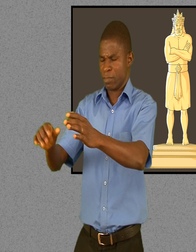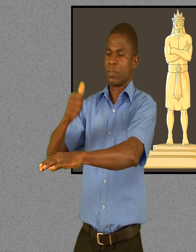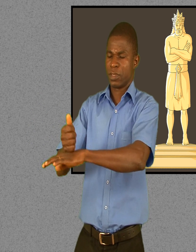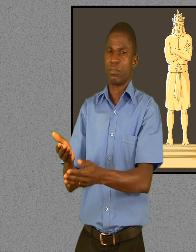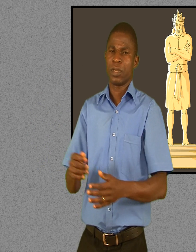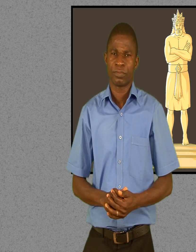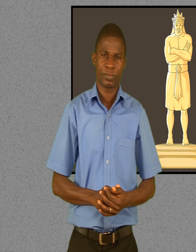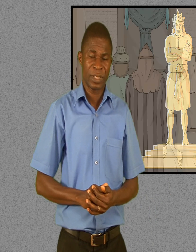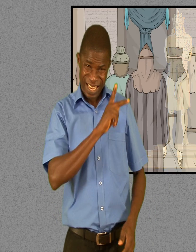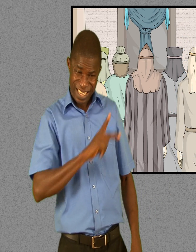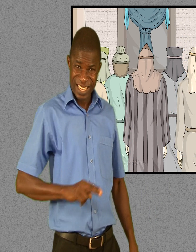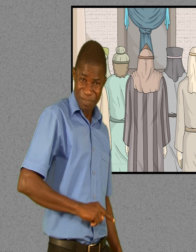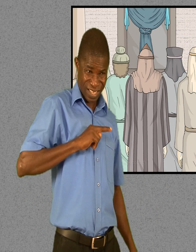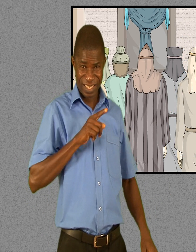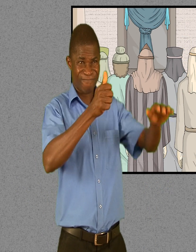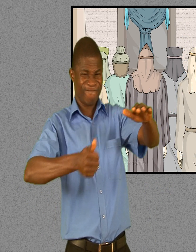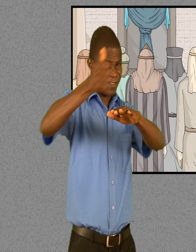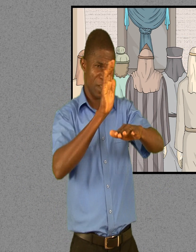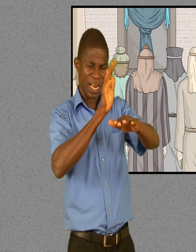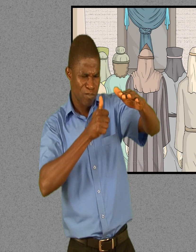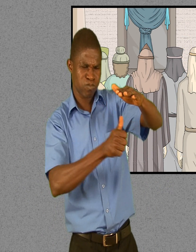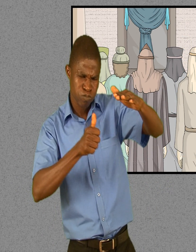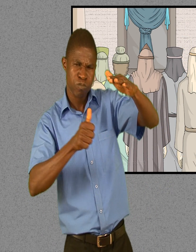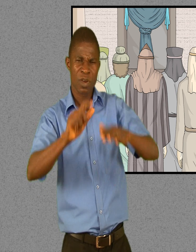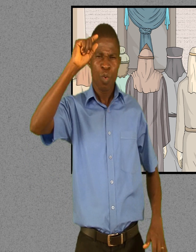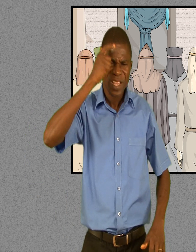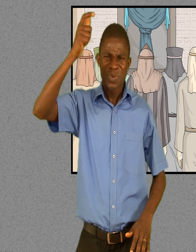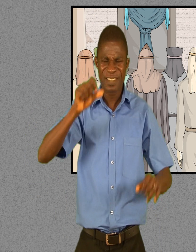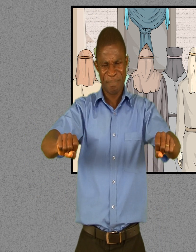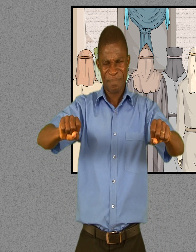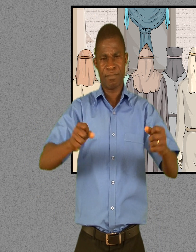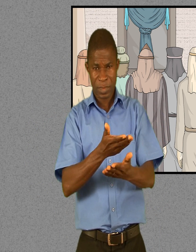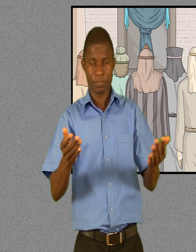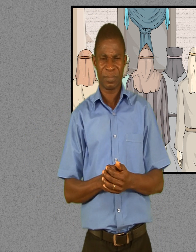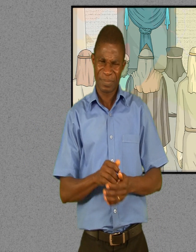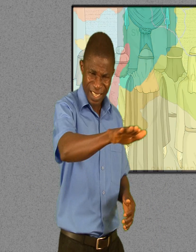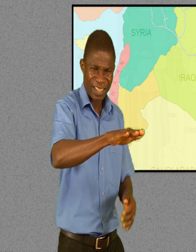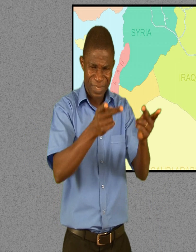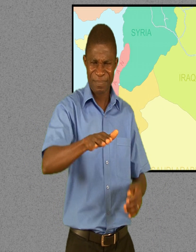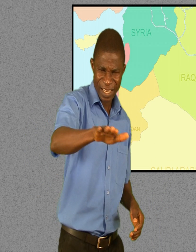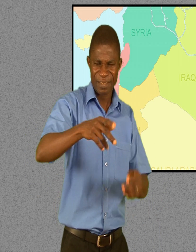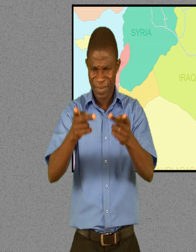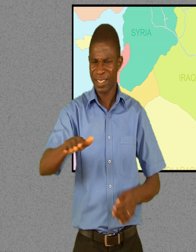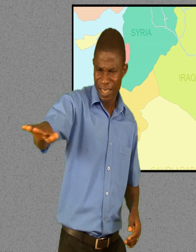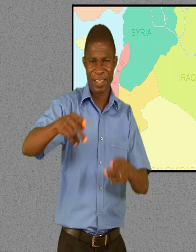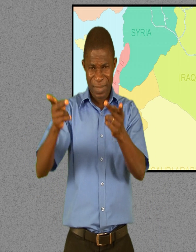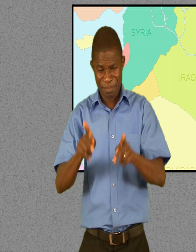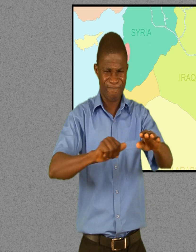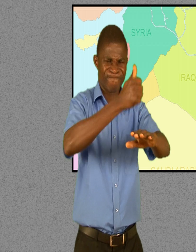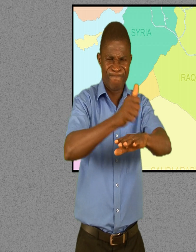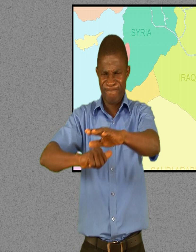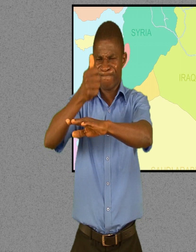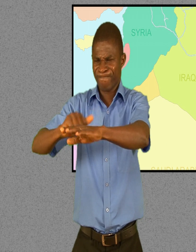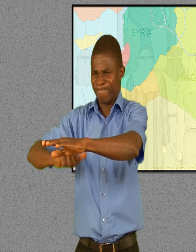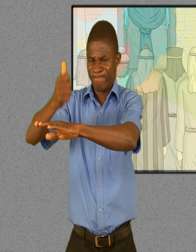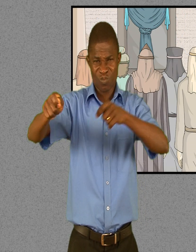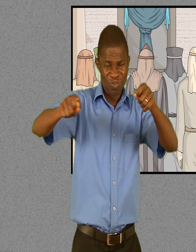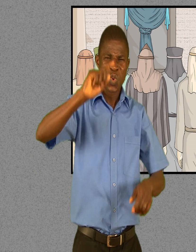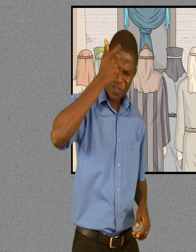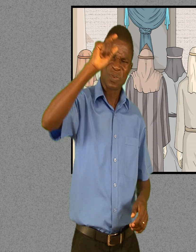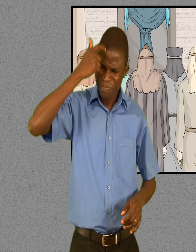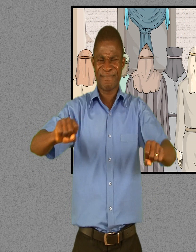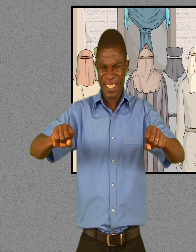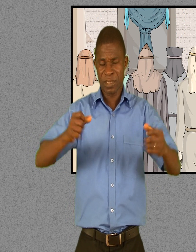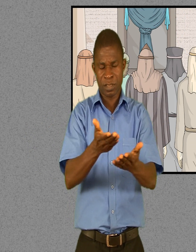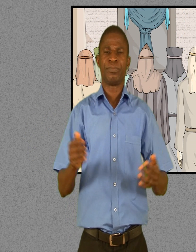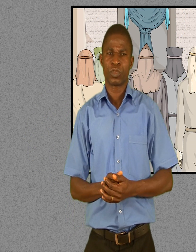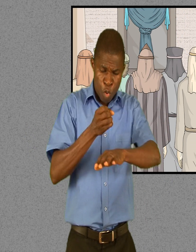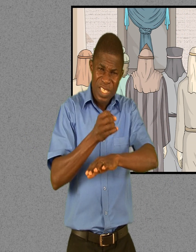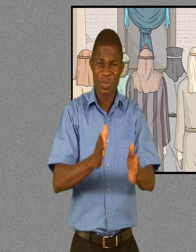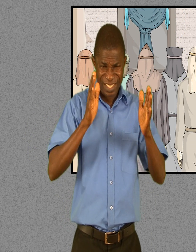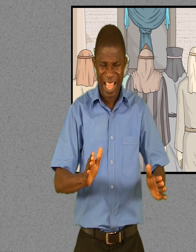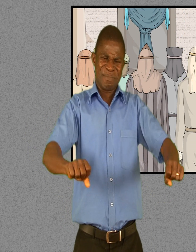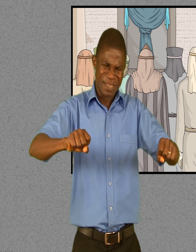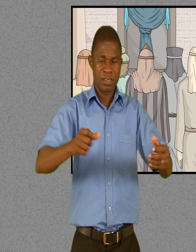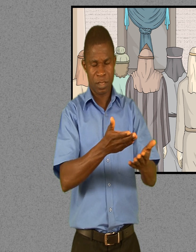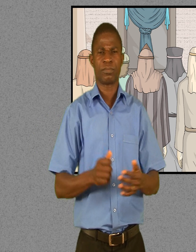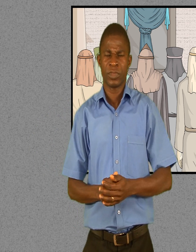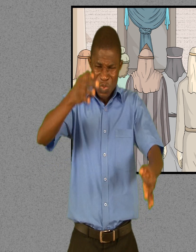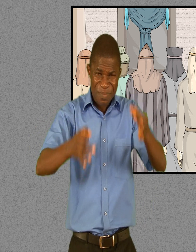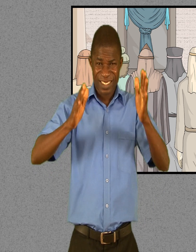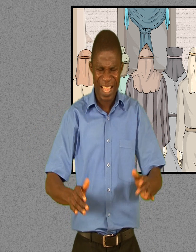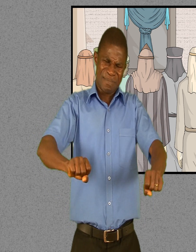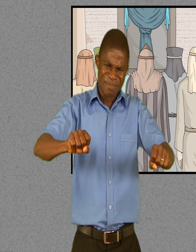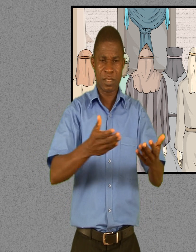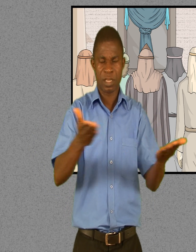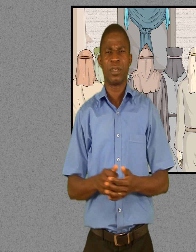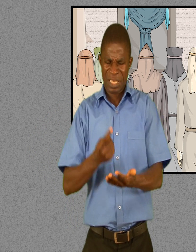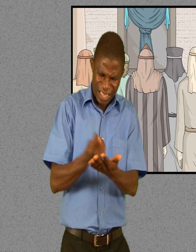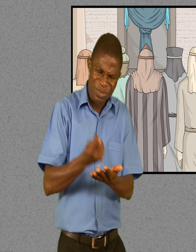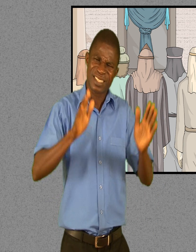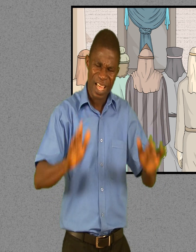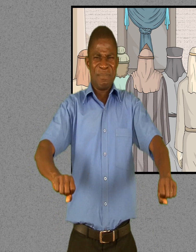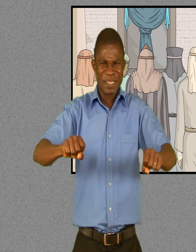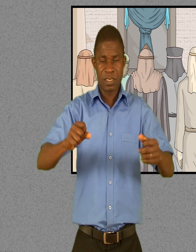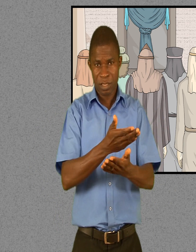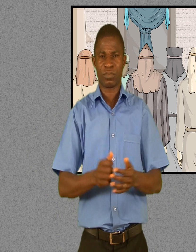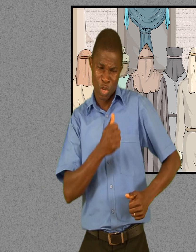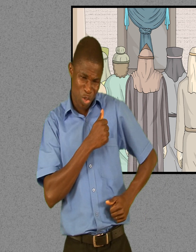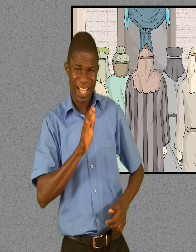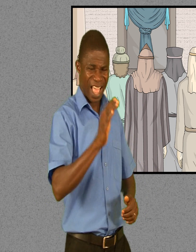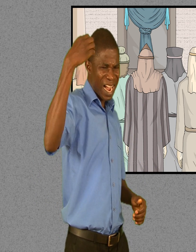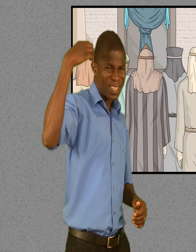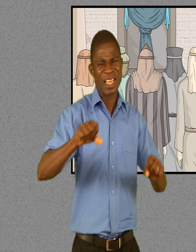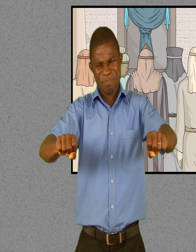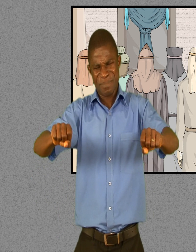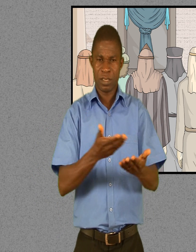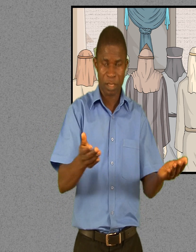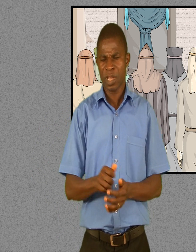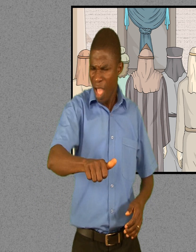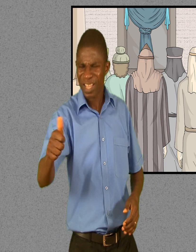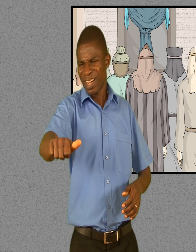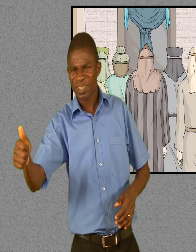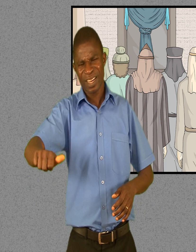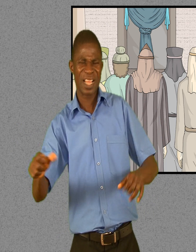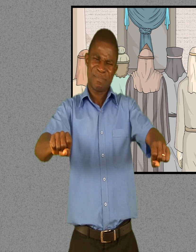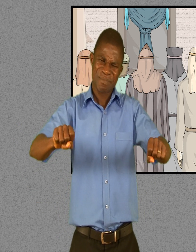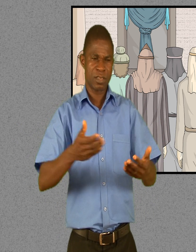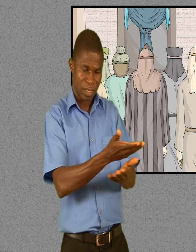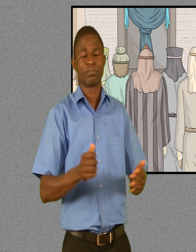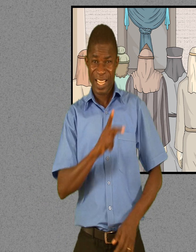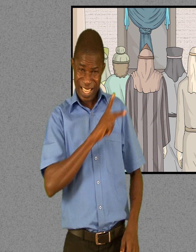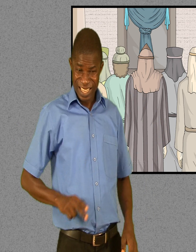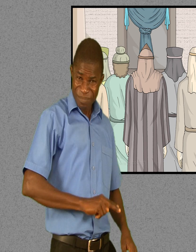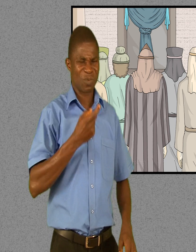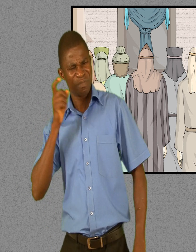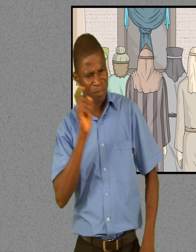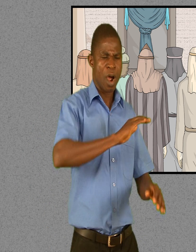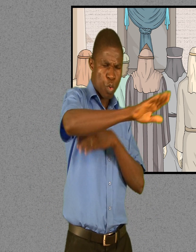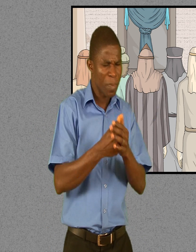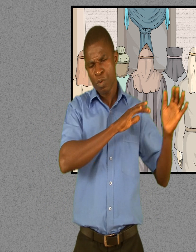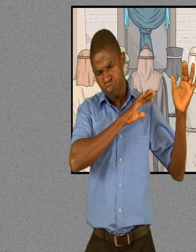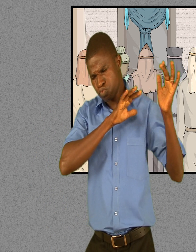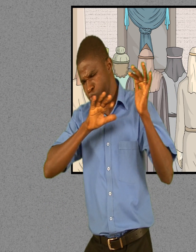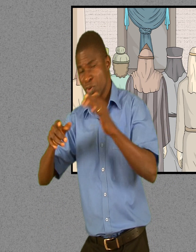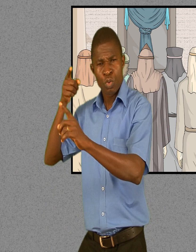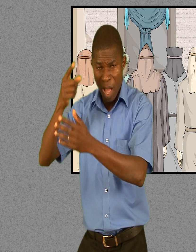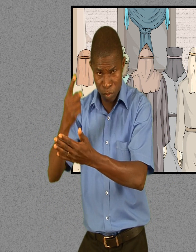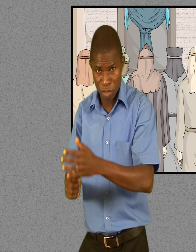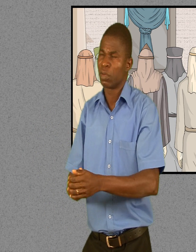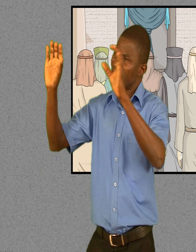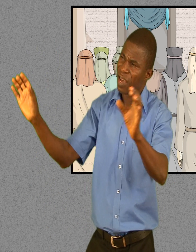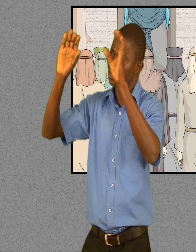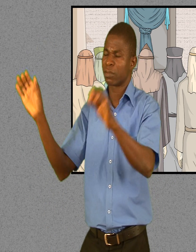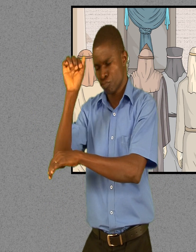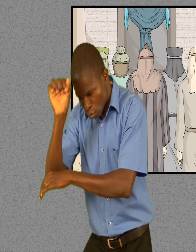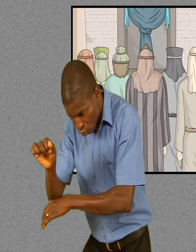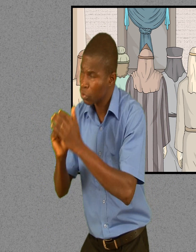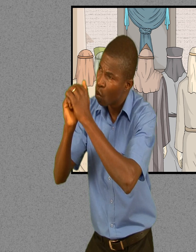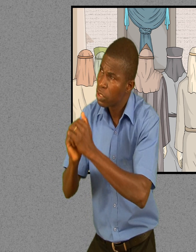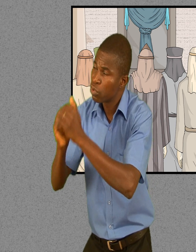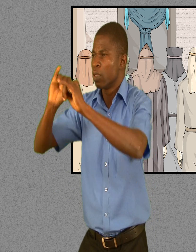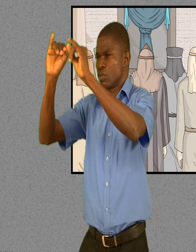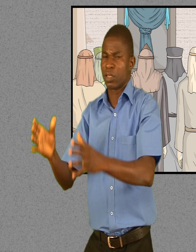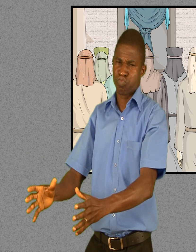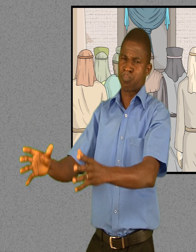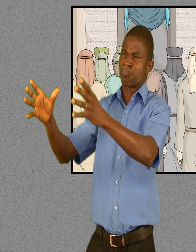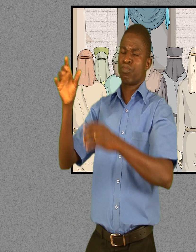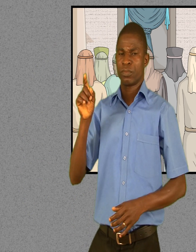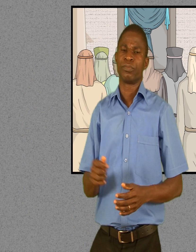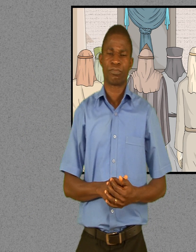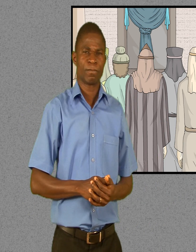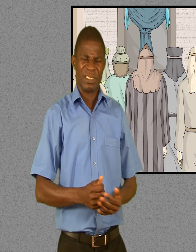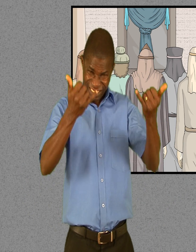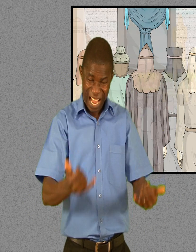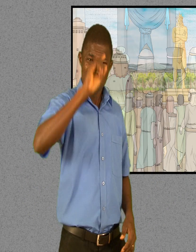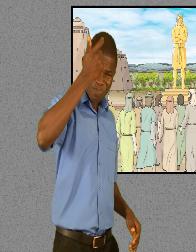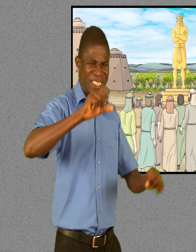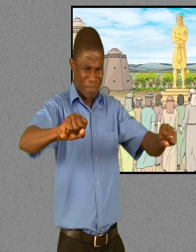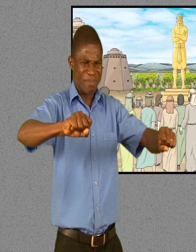Then King Nebuchadnezzar sent word to assemble the satraps, prefects, governors, advisers, treasurers, judges, magistrates, and all the other officials of the provinces to attend the dedication of the statue he had set up.